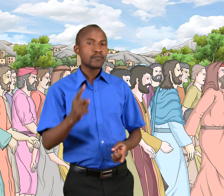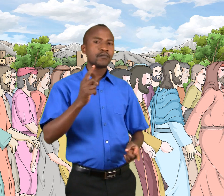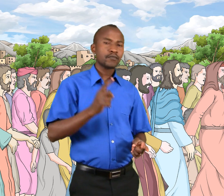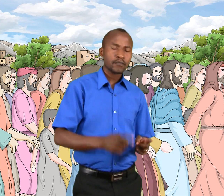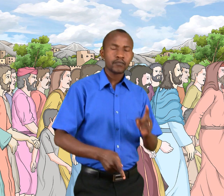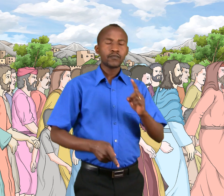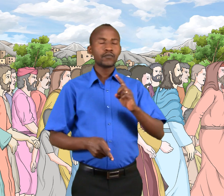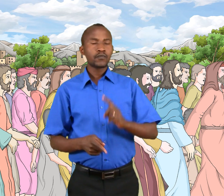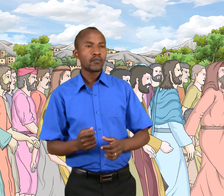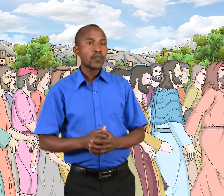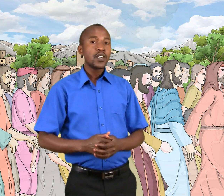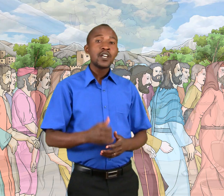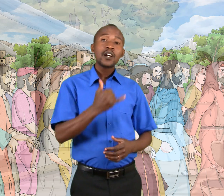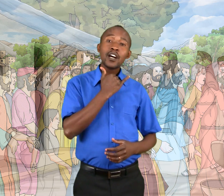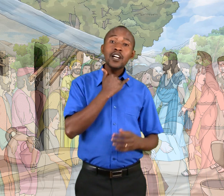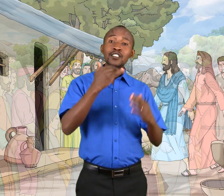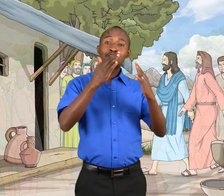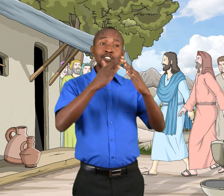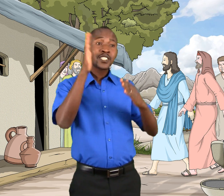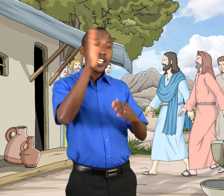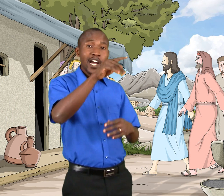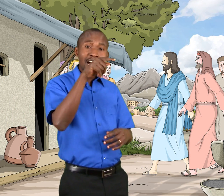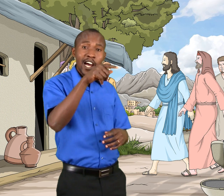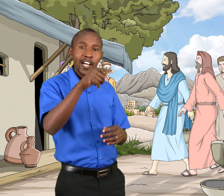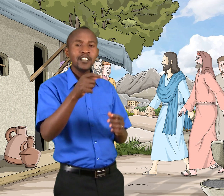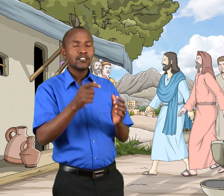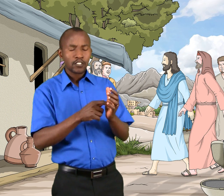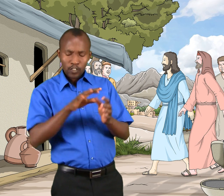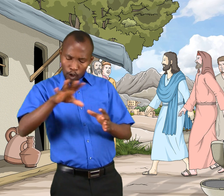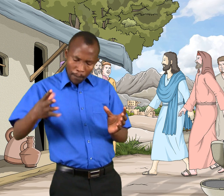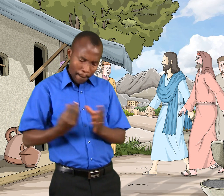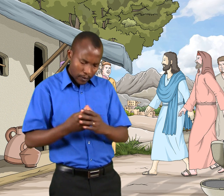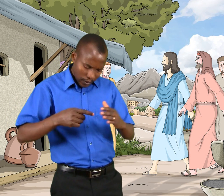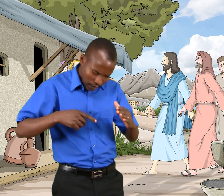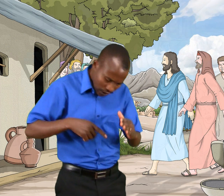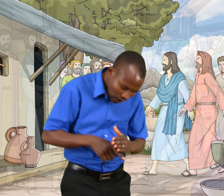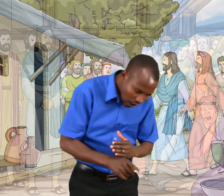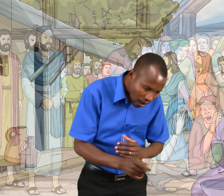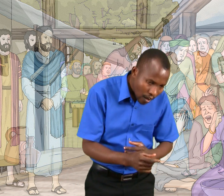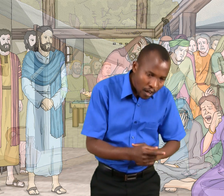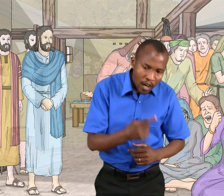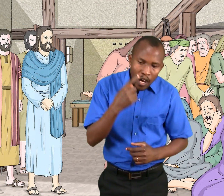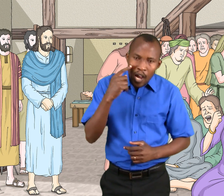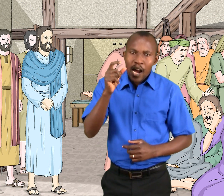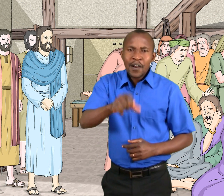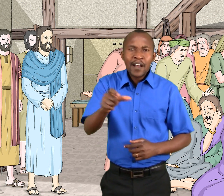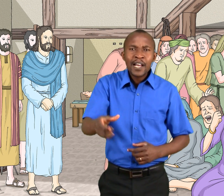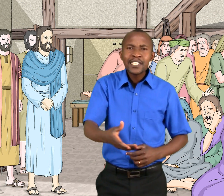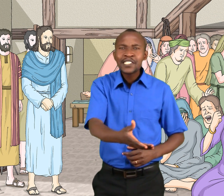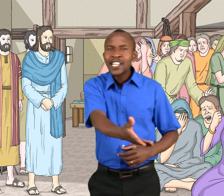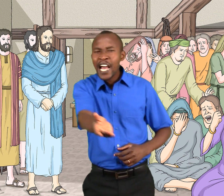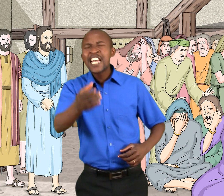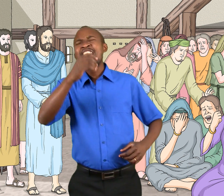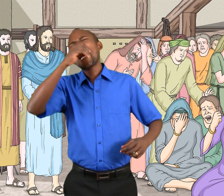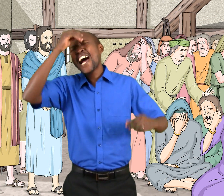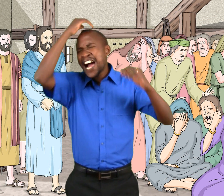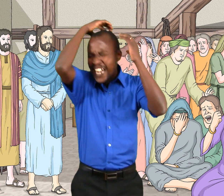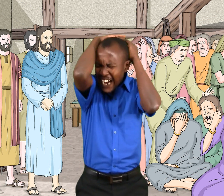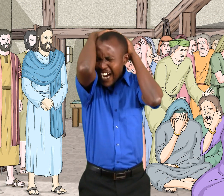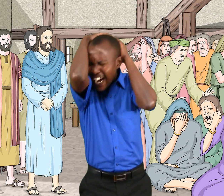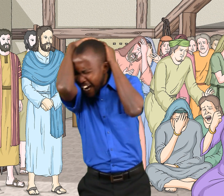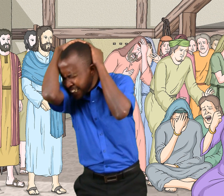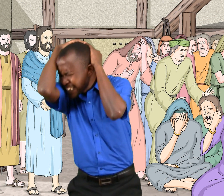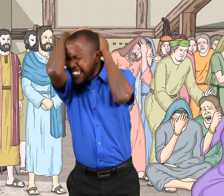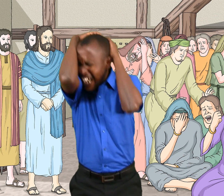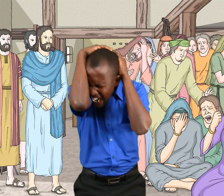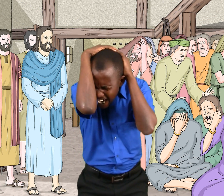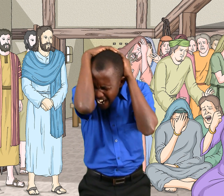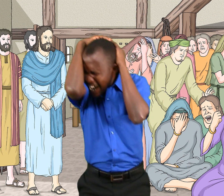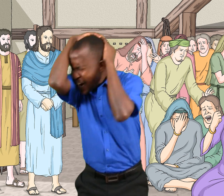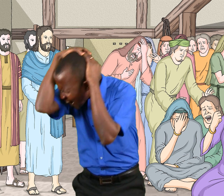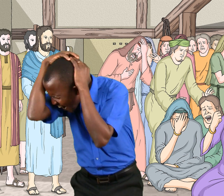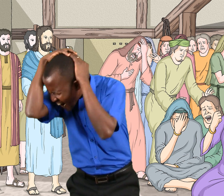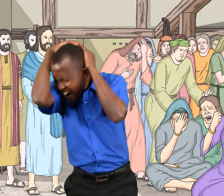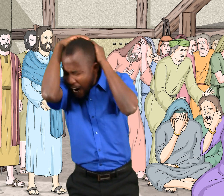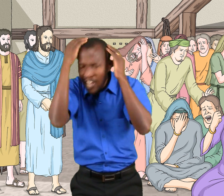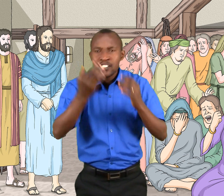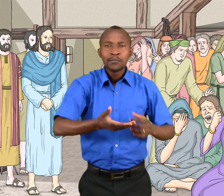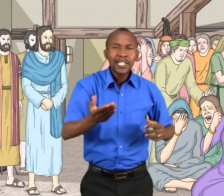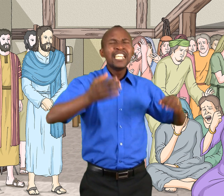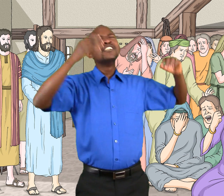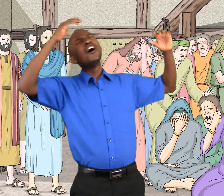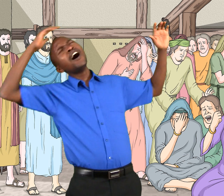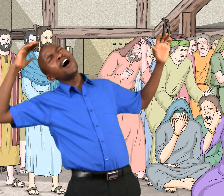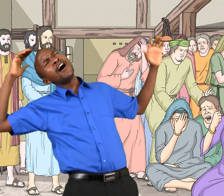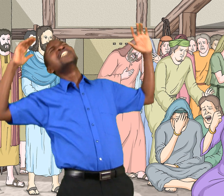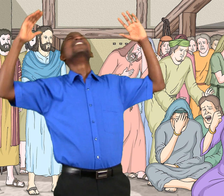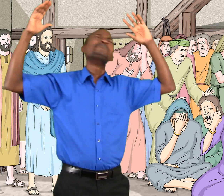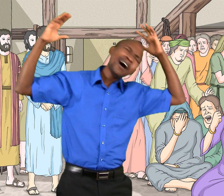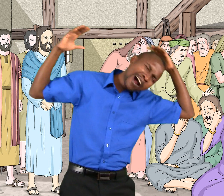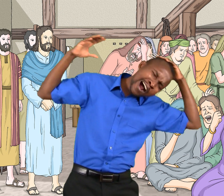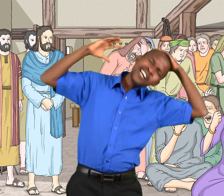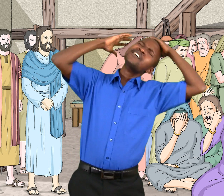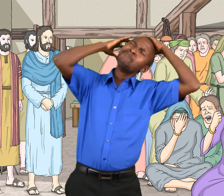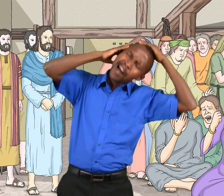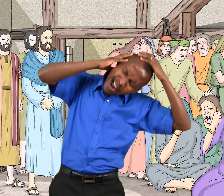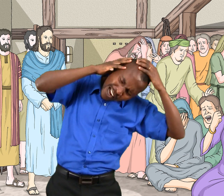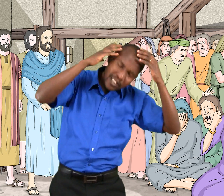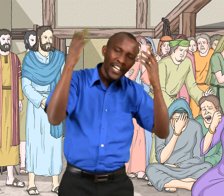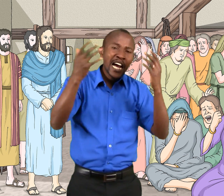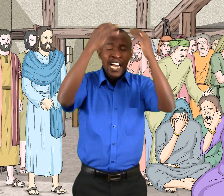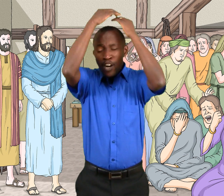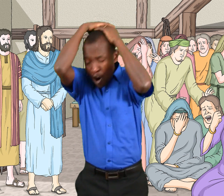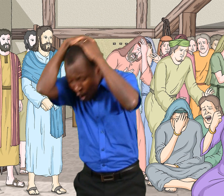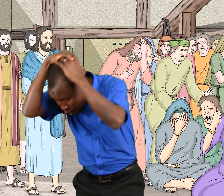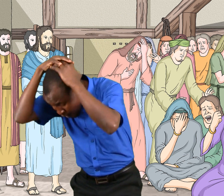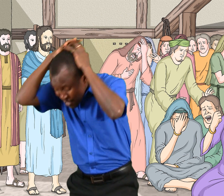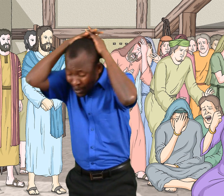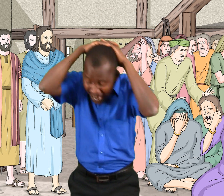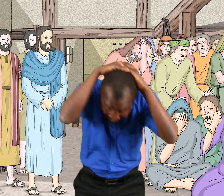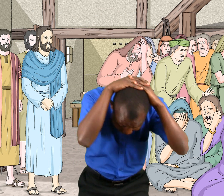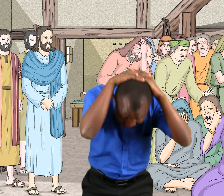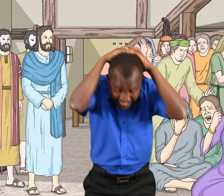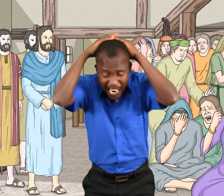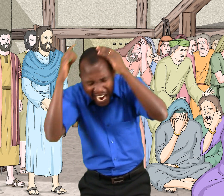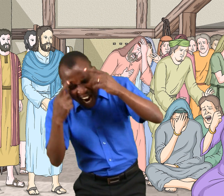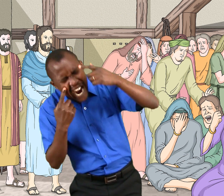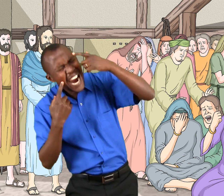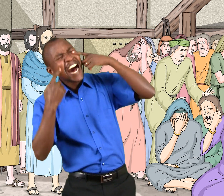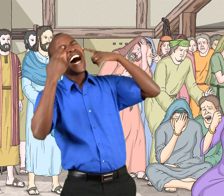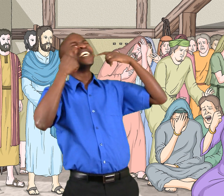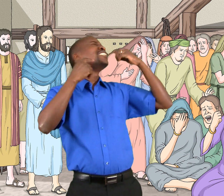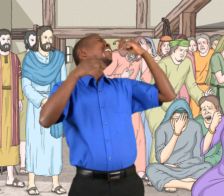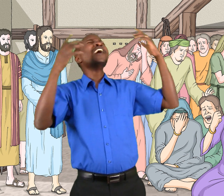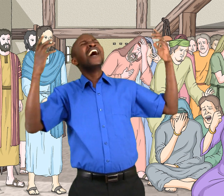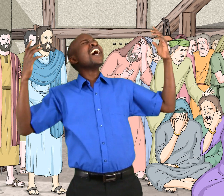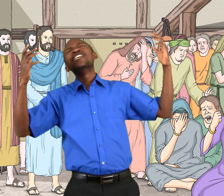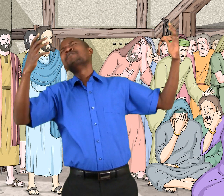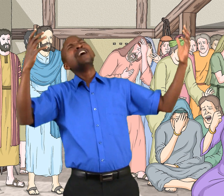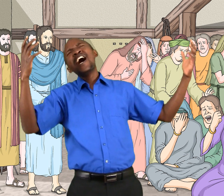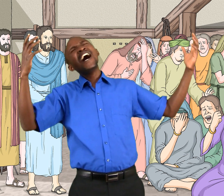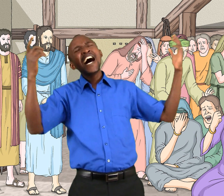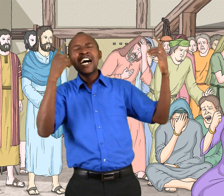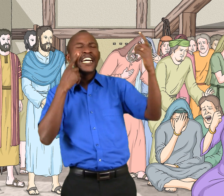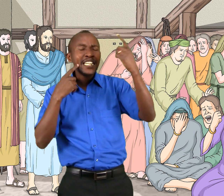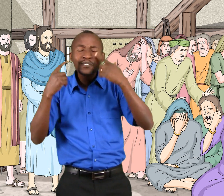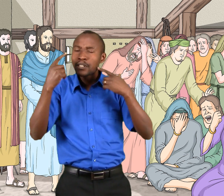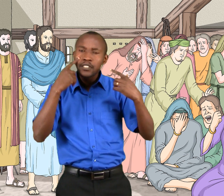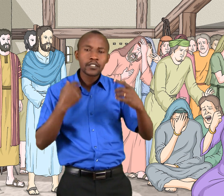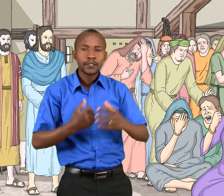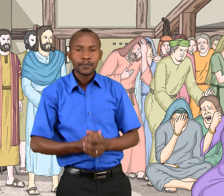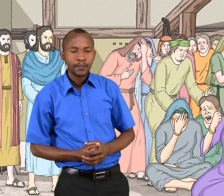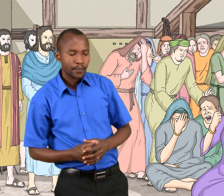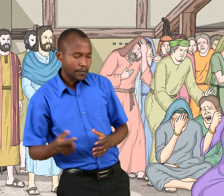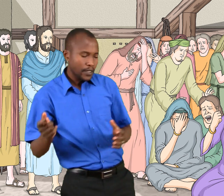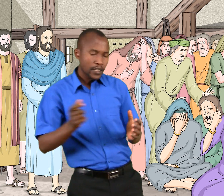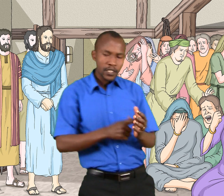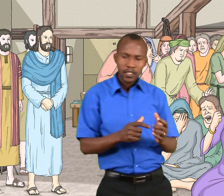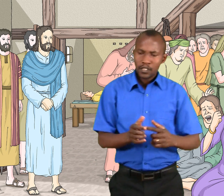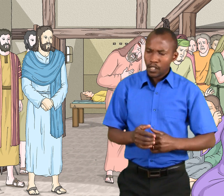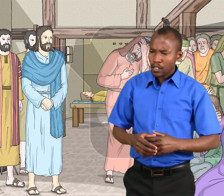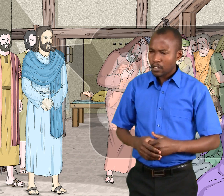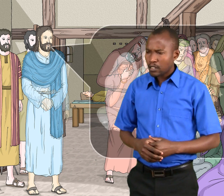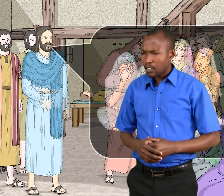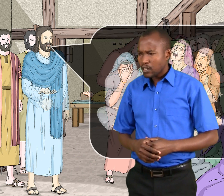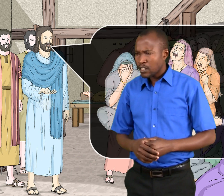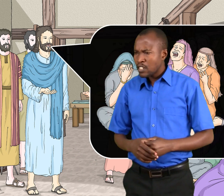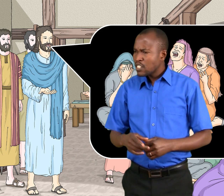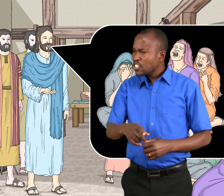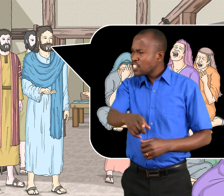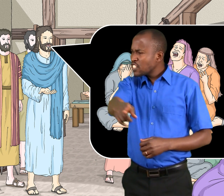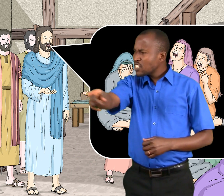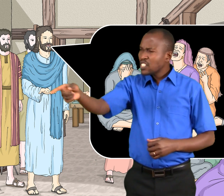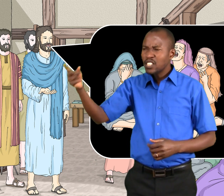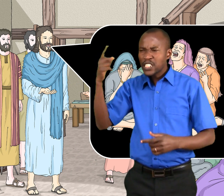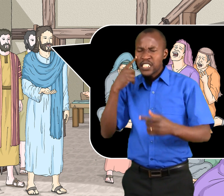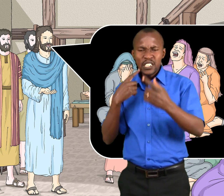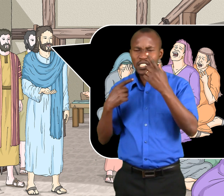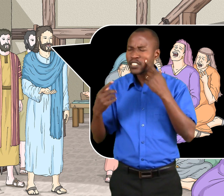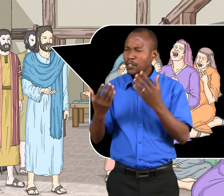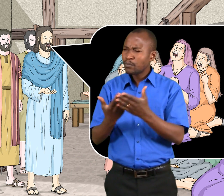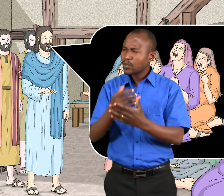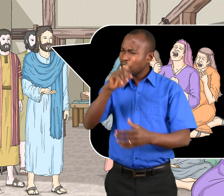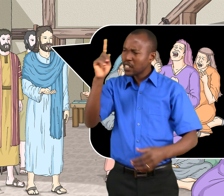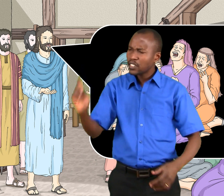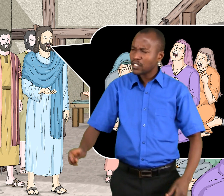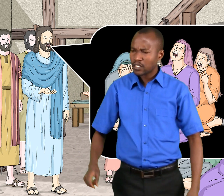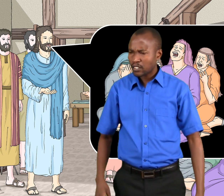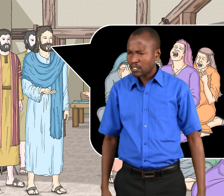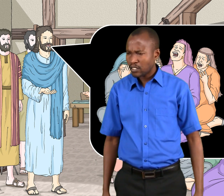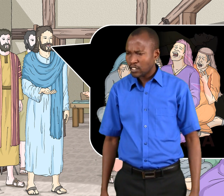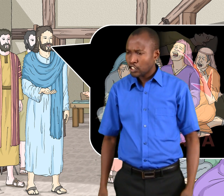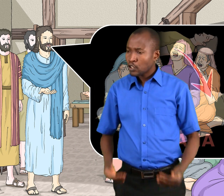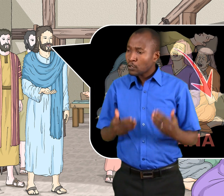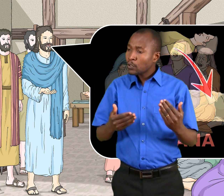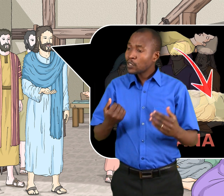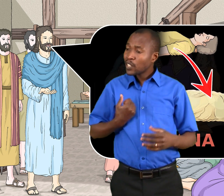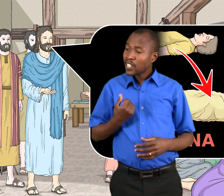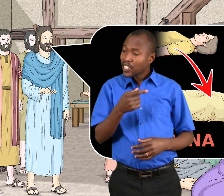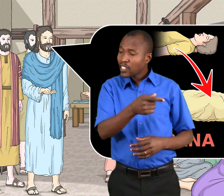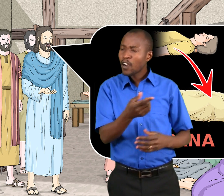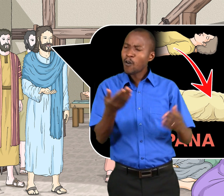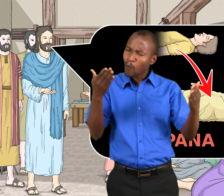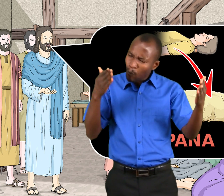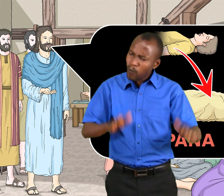When they arrived at the house of the synagogue leader, Jesus saw the commotion and the people weeping and wailing loudly. He went inside and asked, “Why all this commotion and weeping?